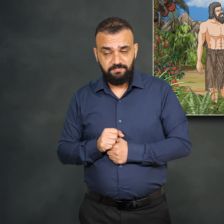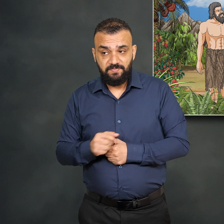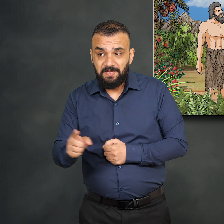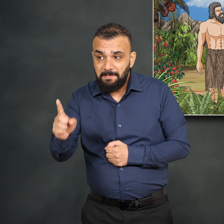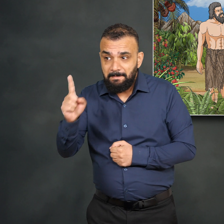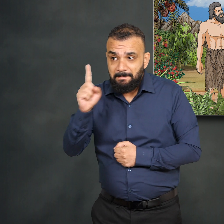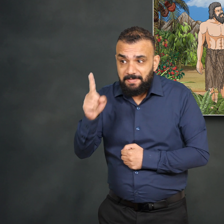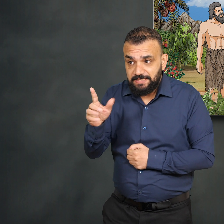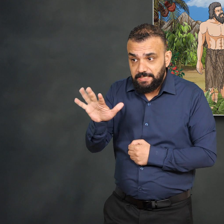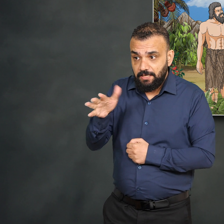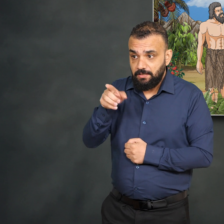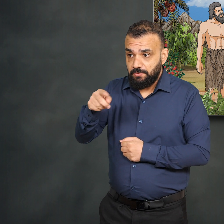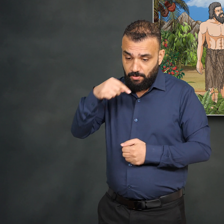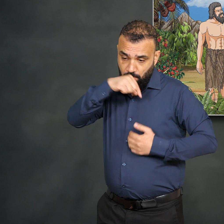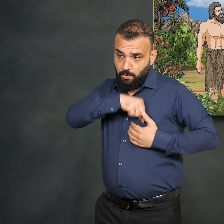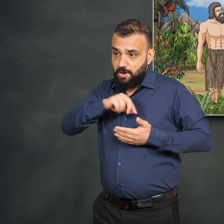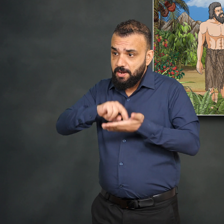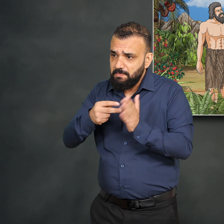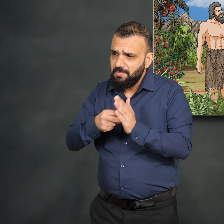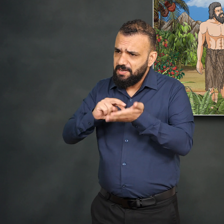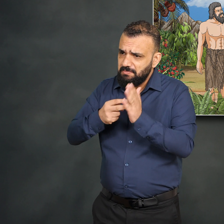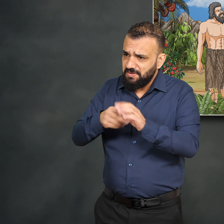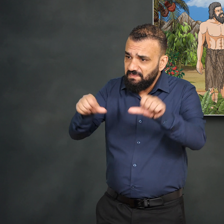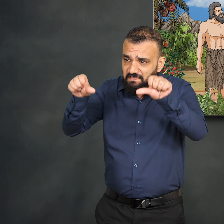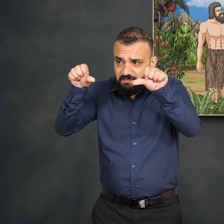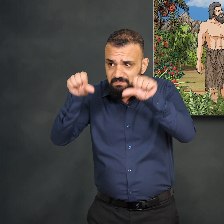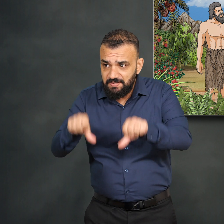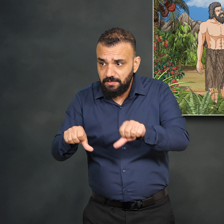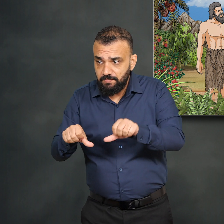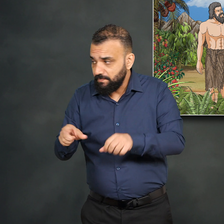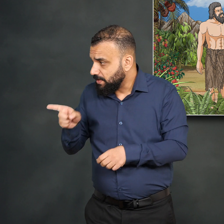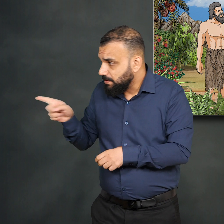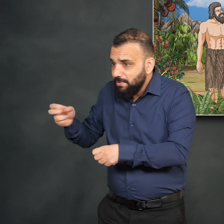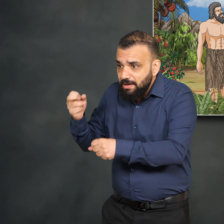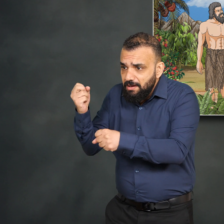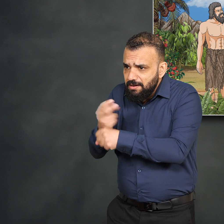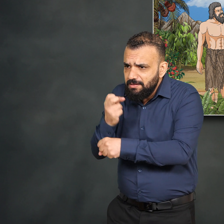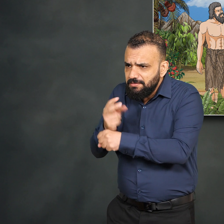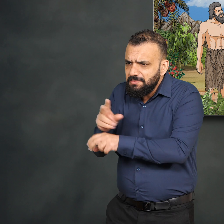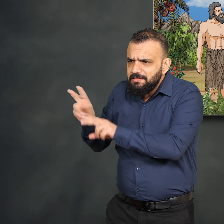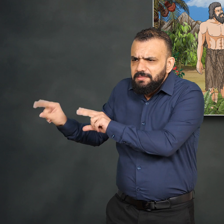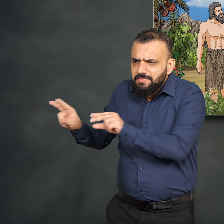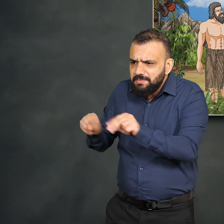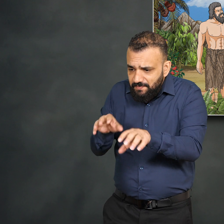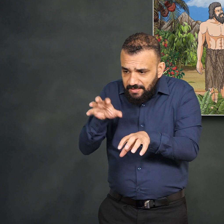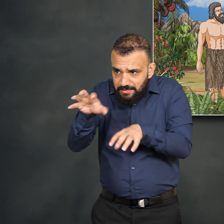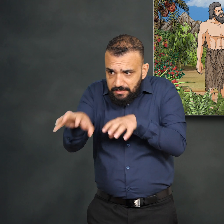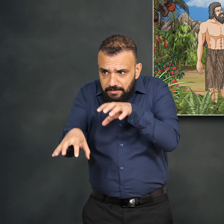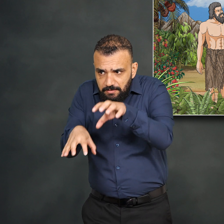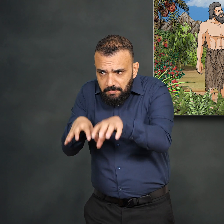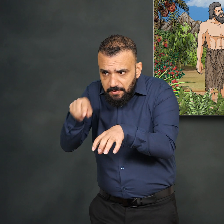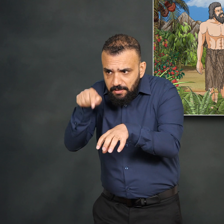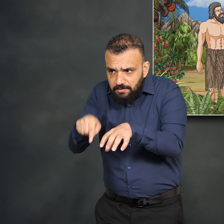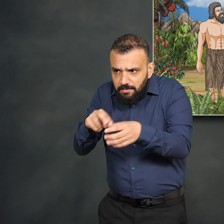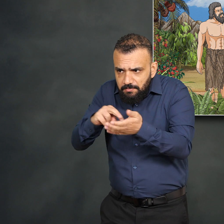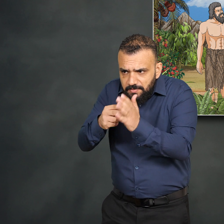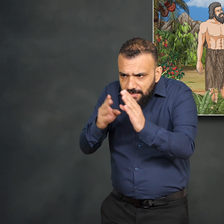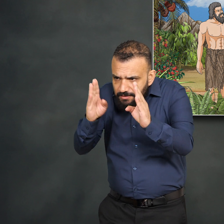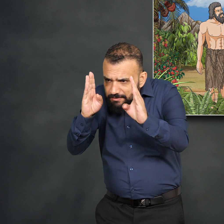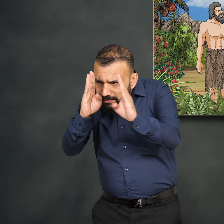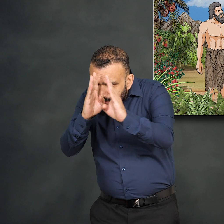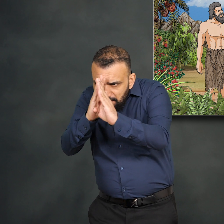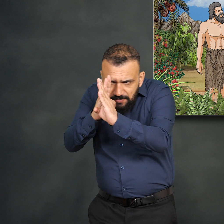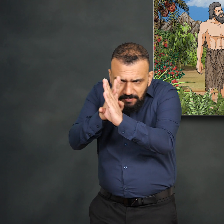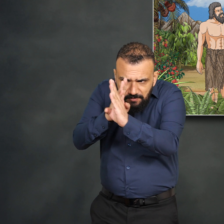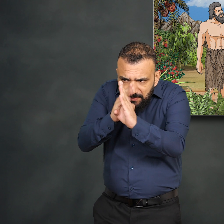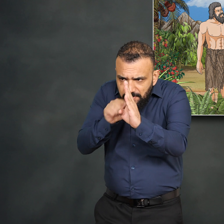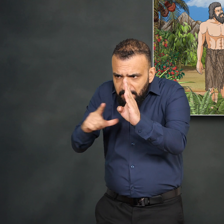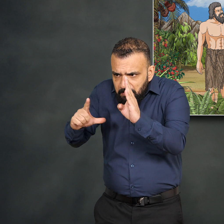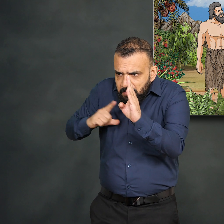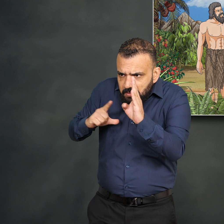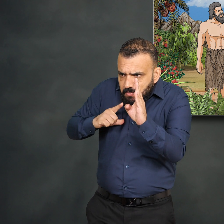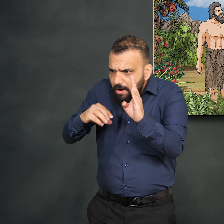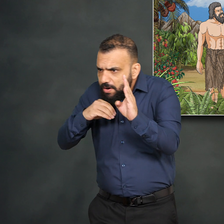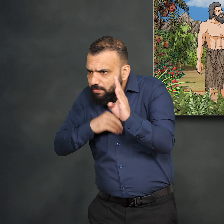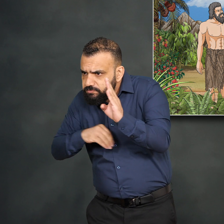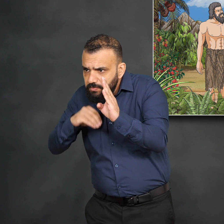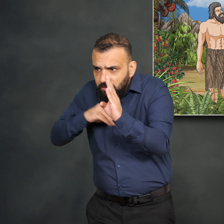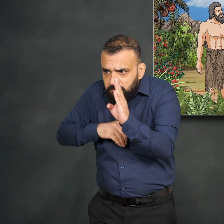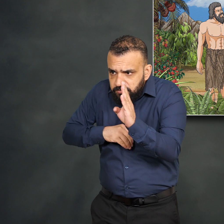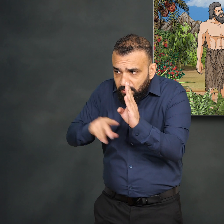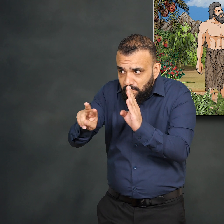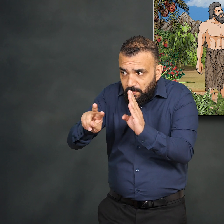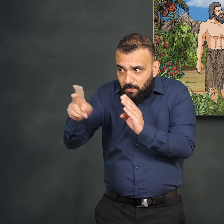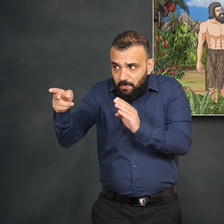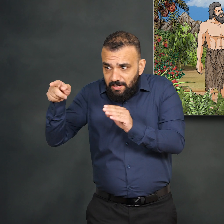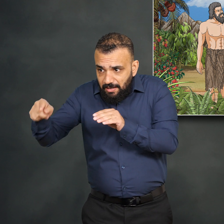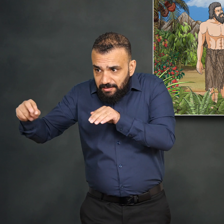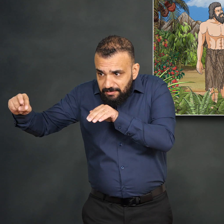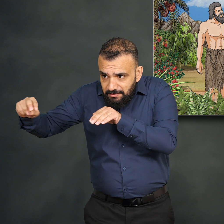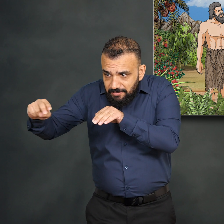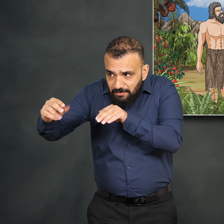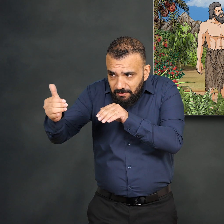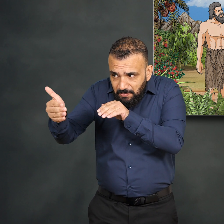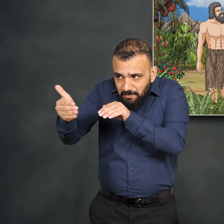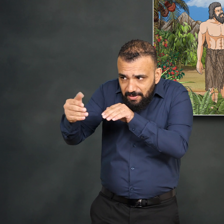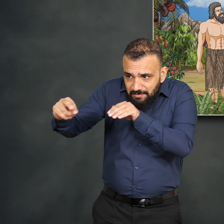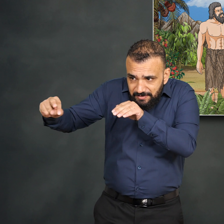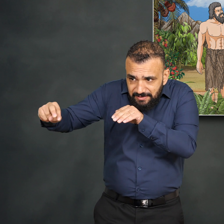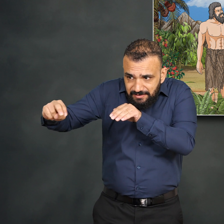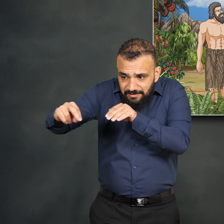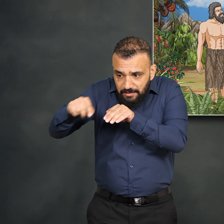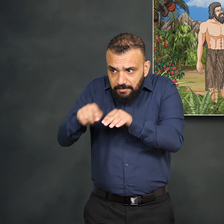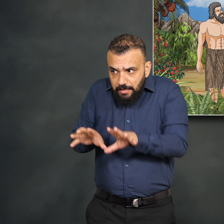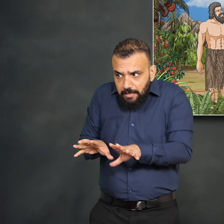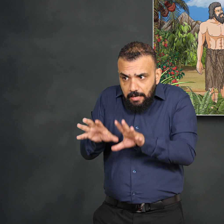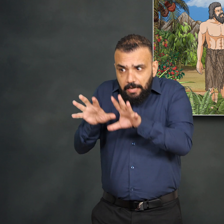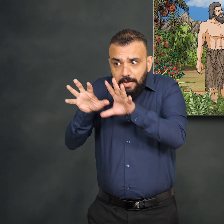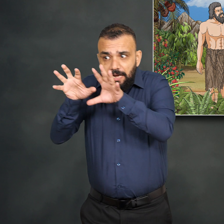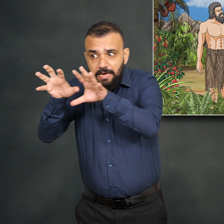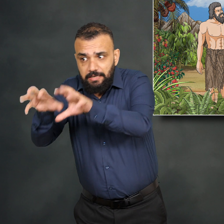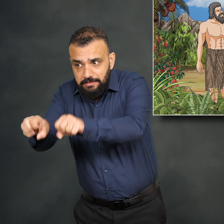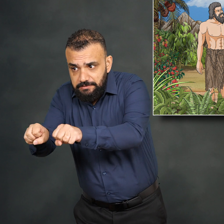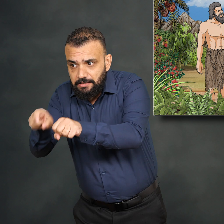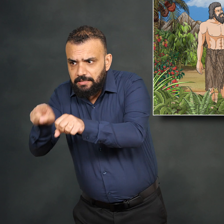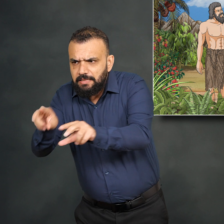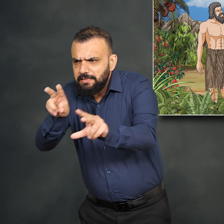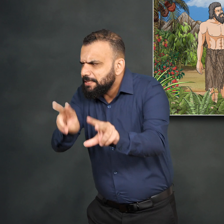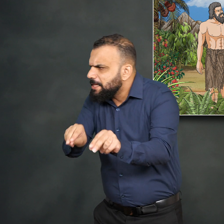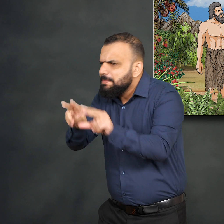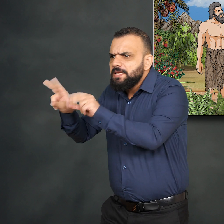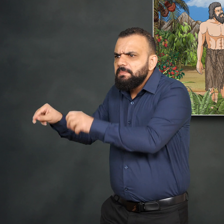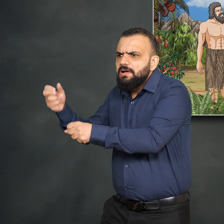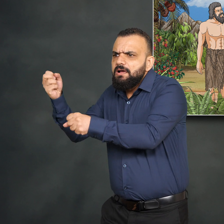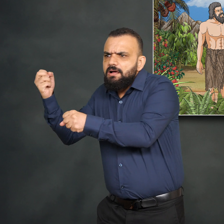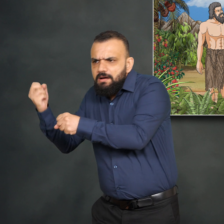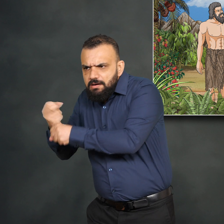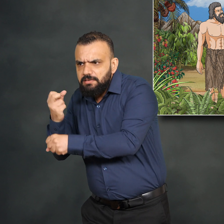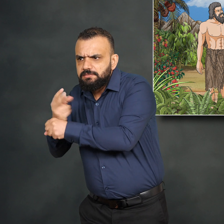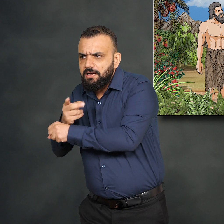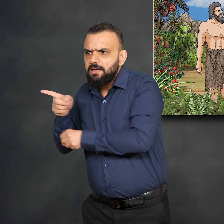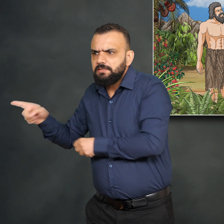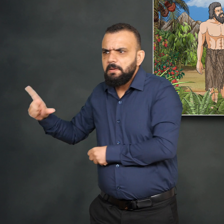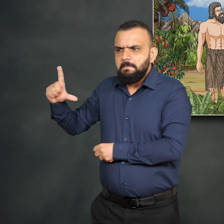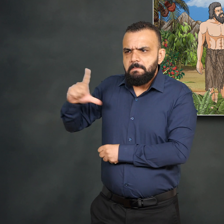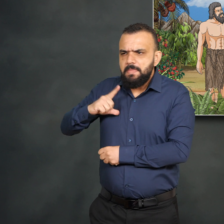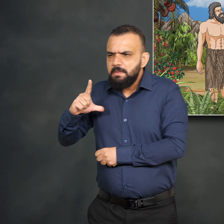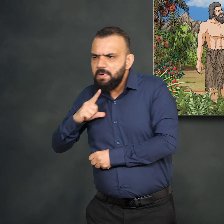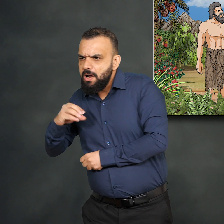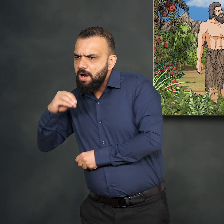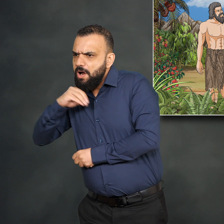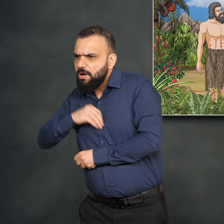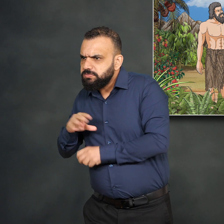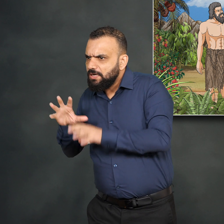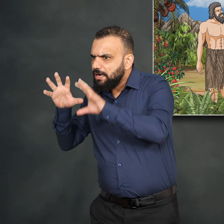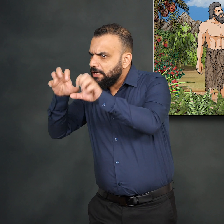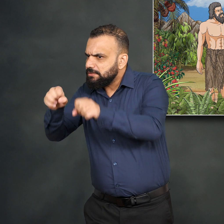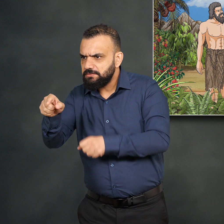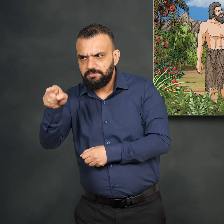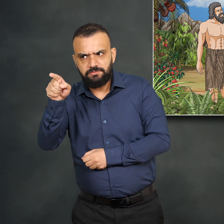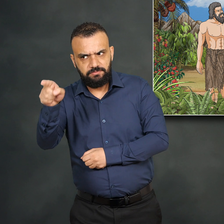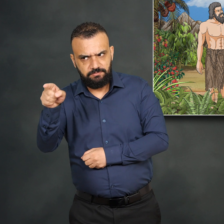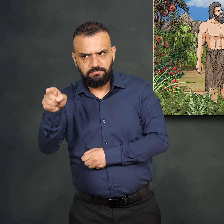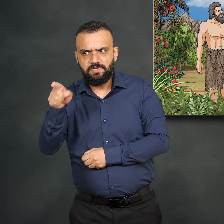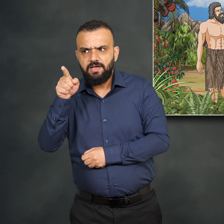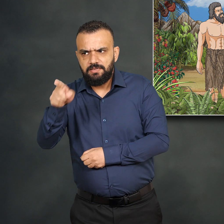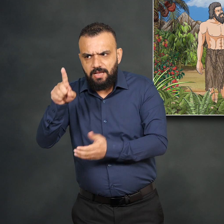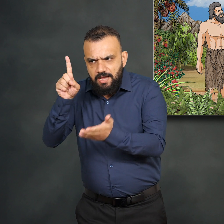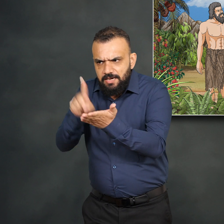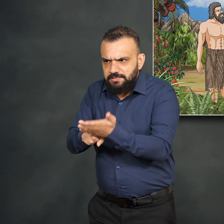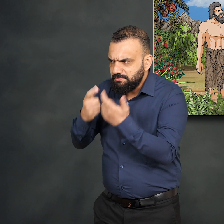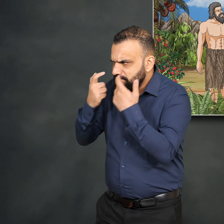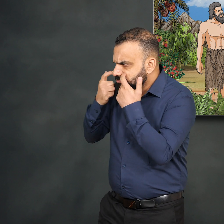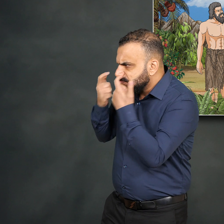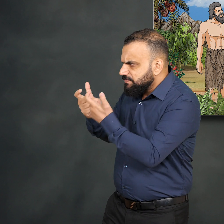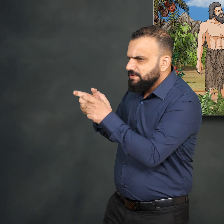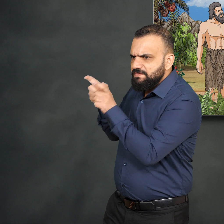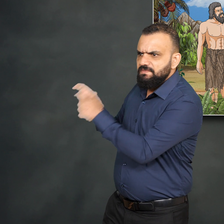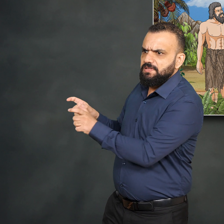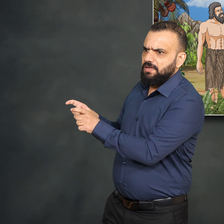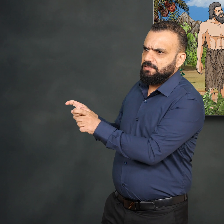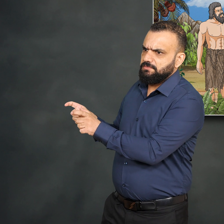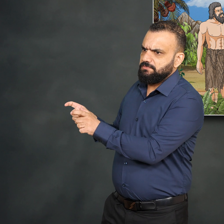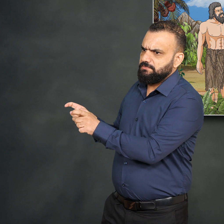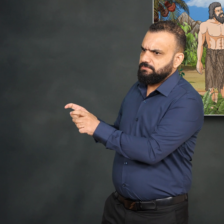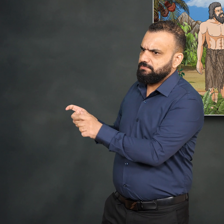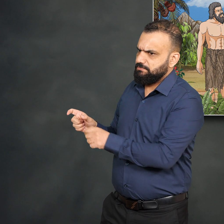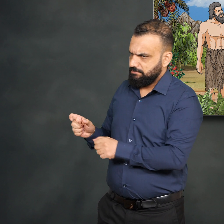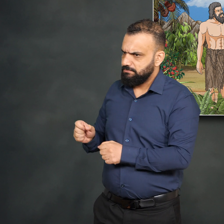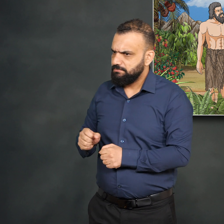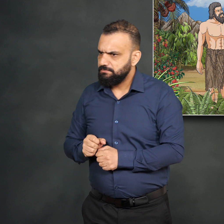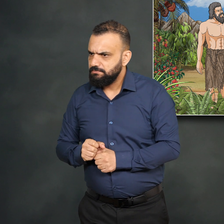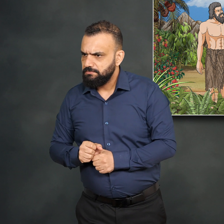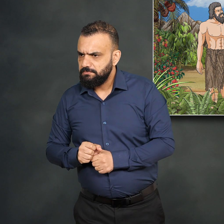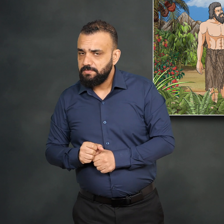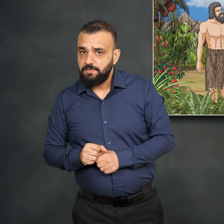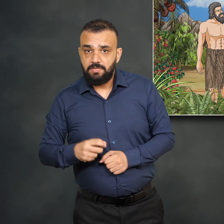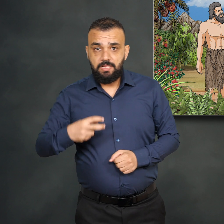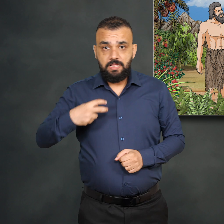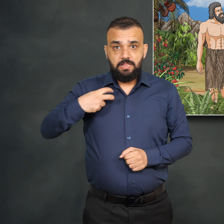But if you refuse to do what is right, sin is crouching at your door;